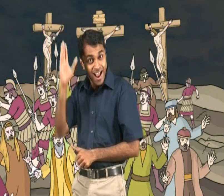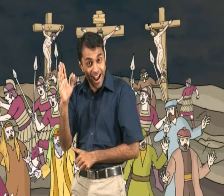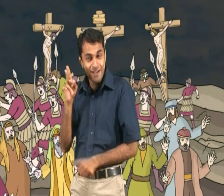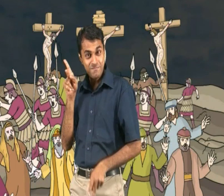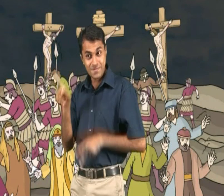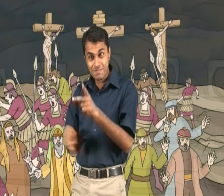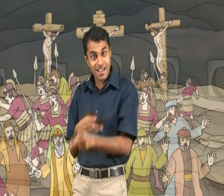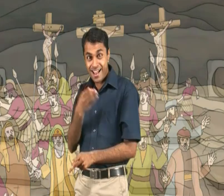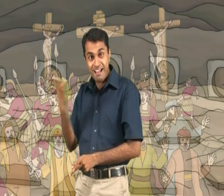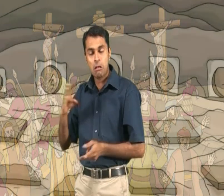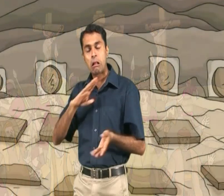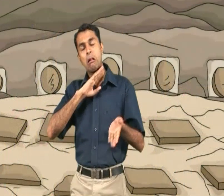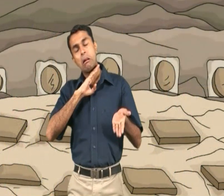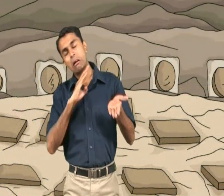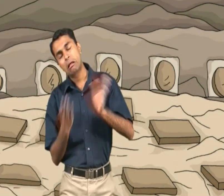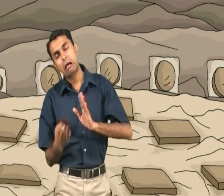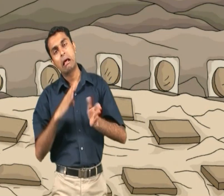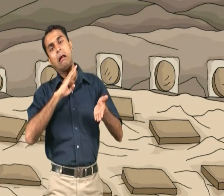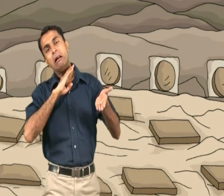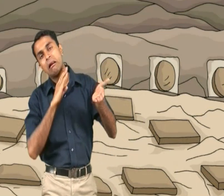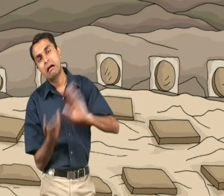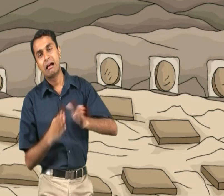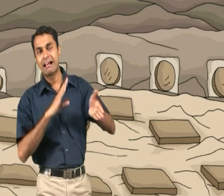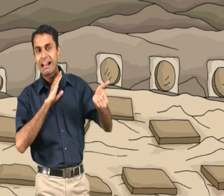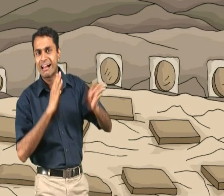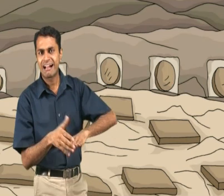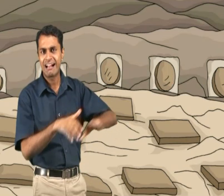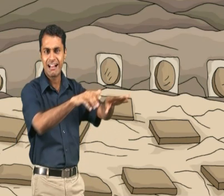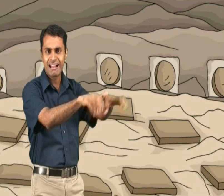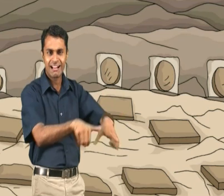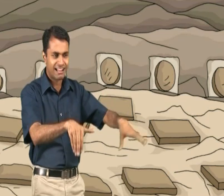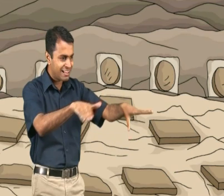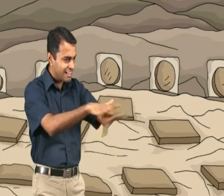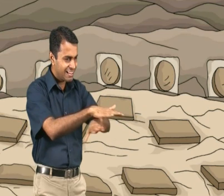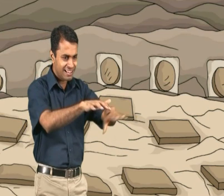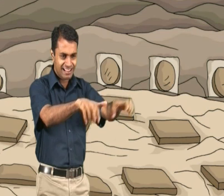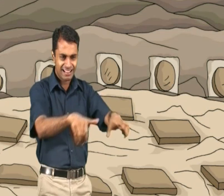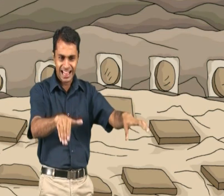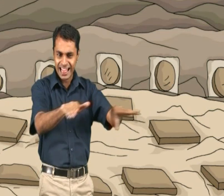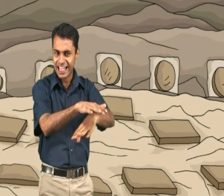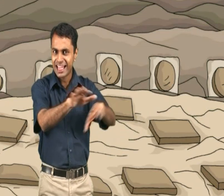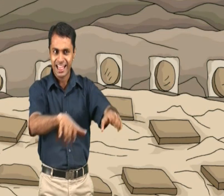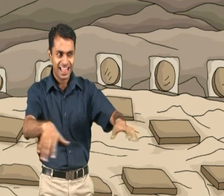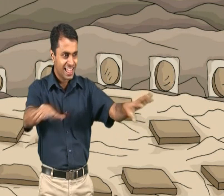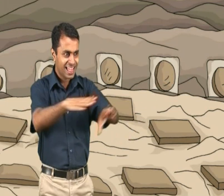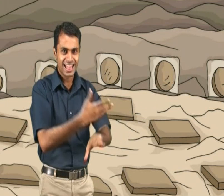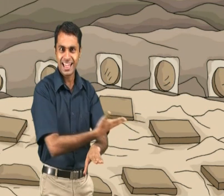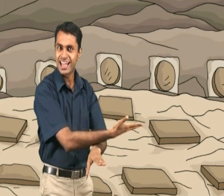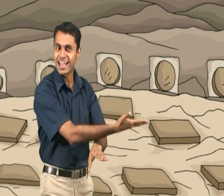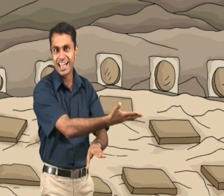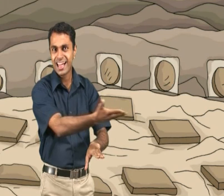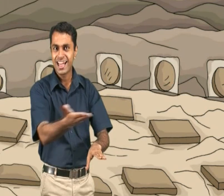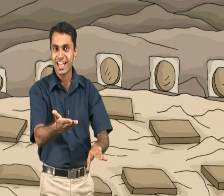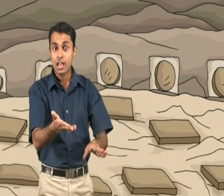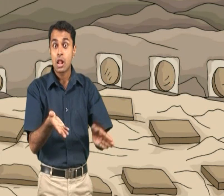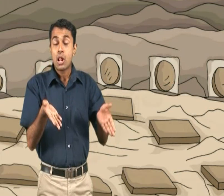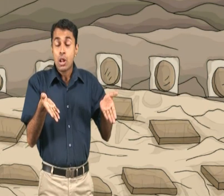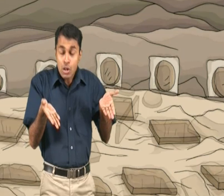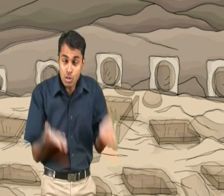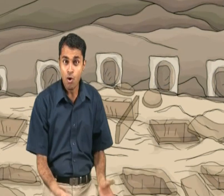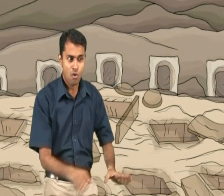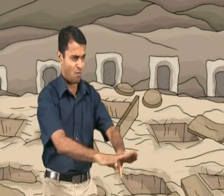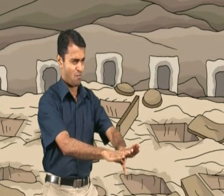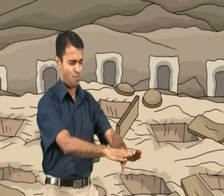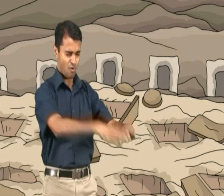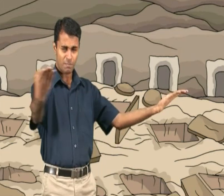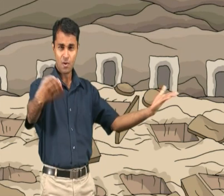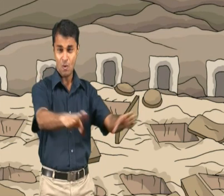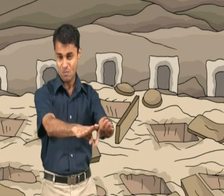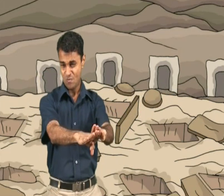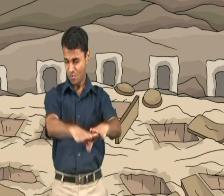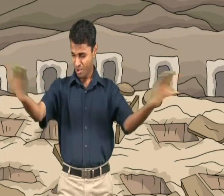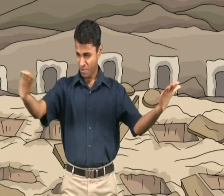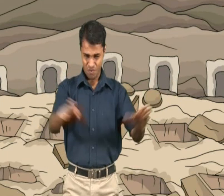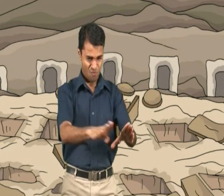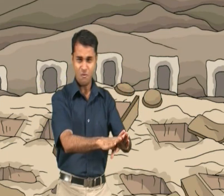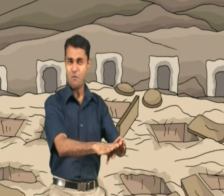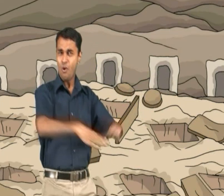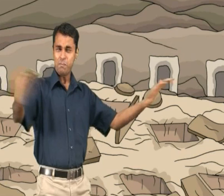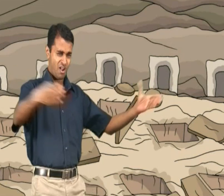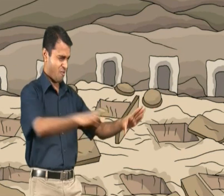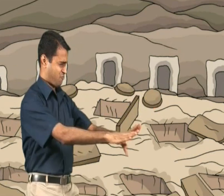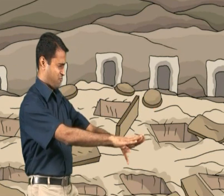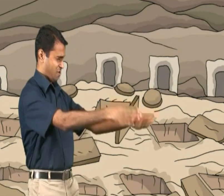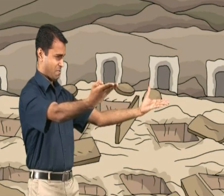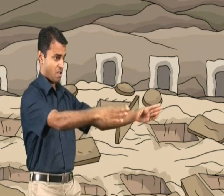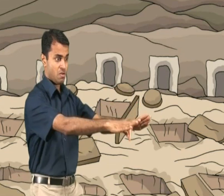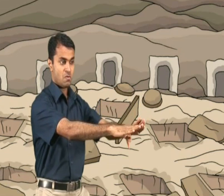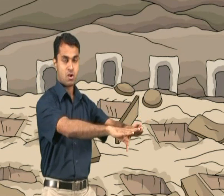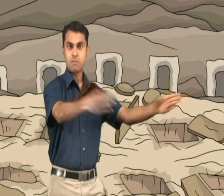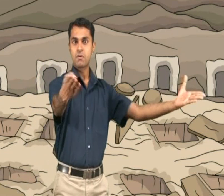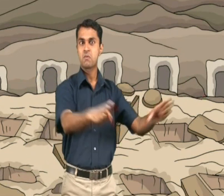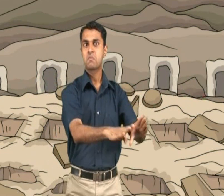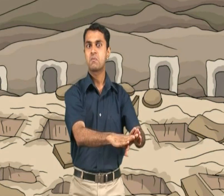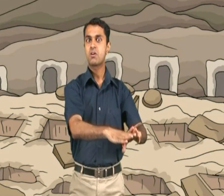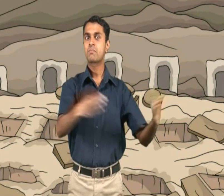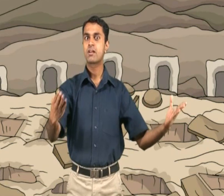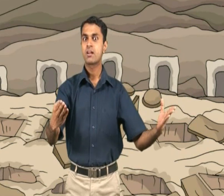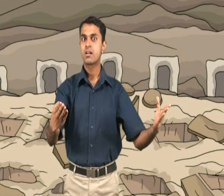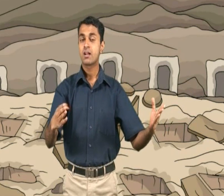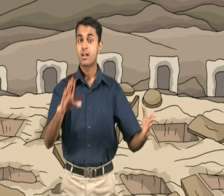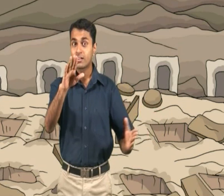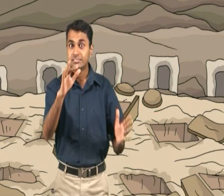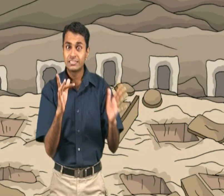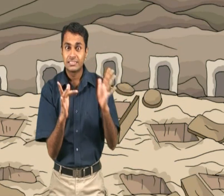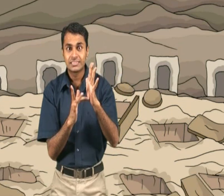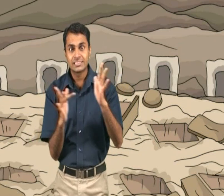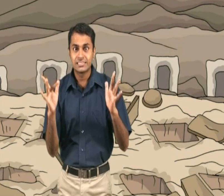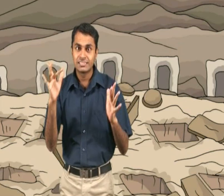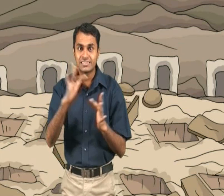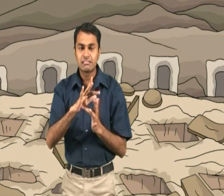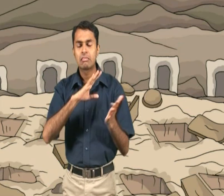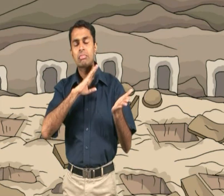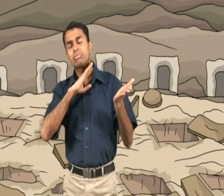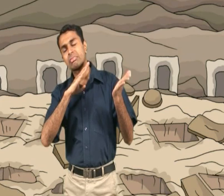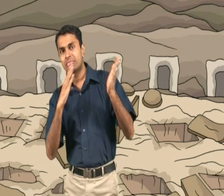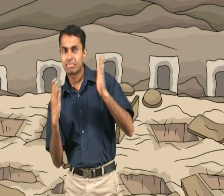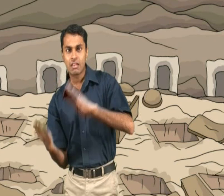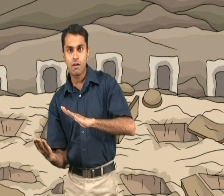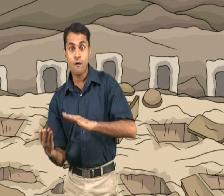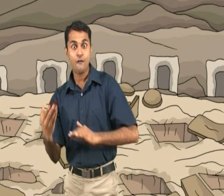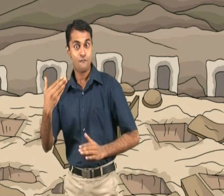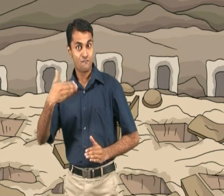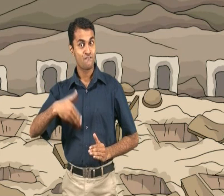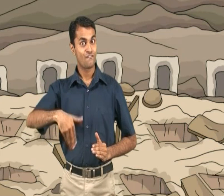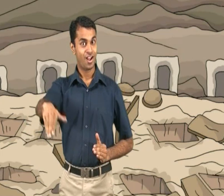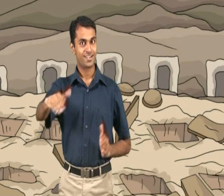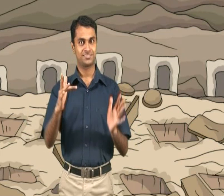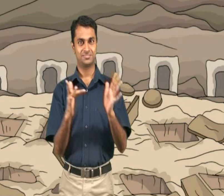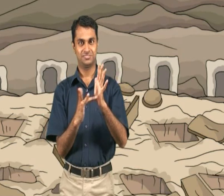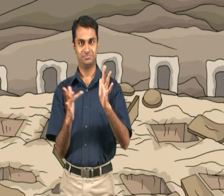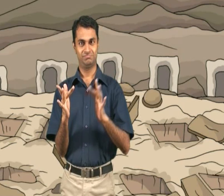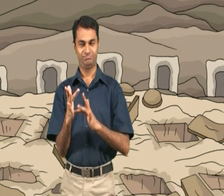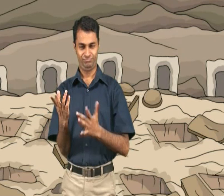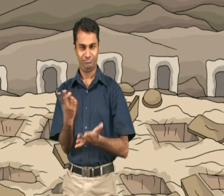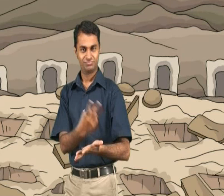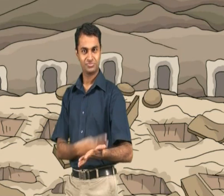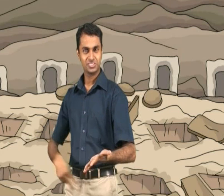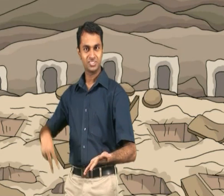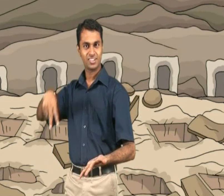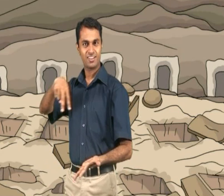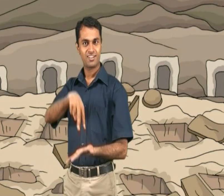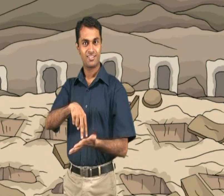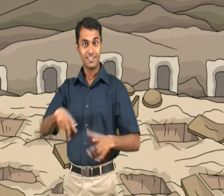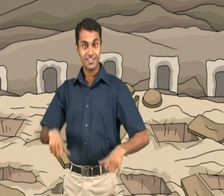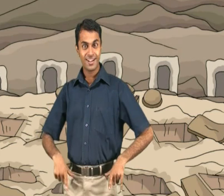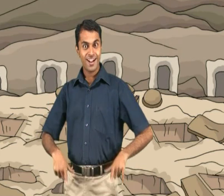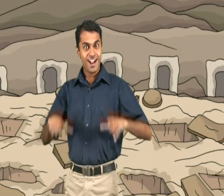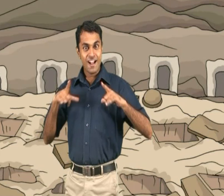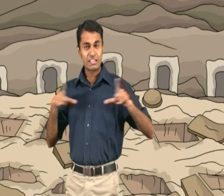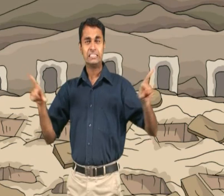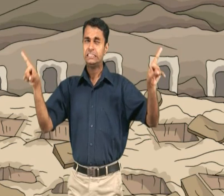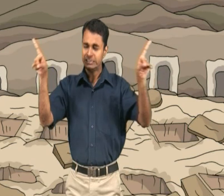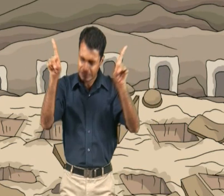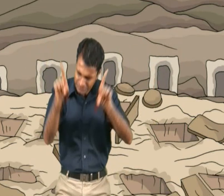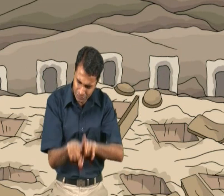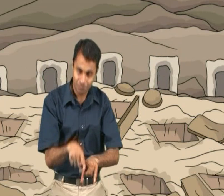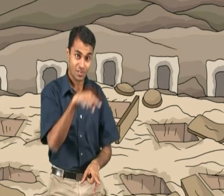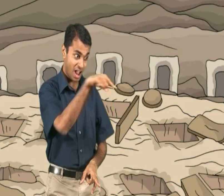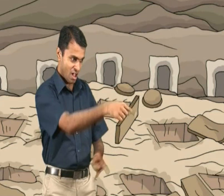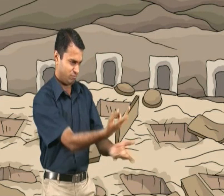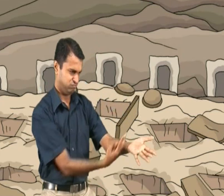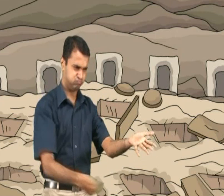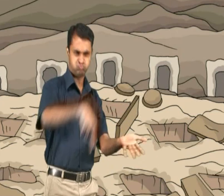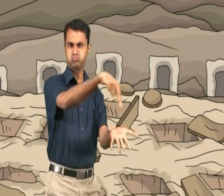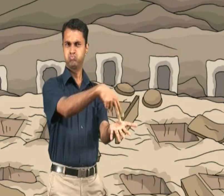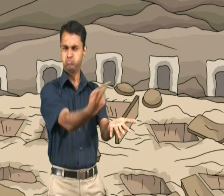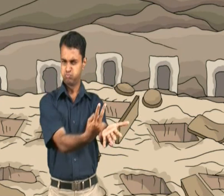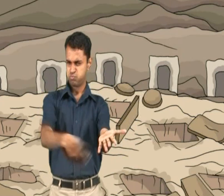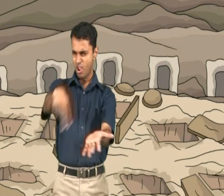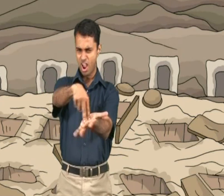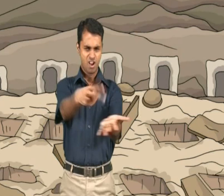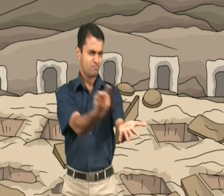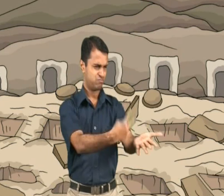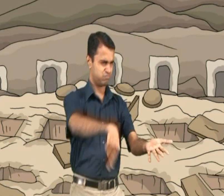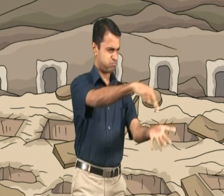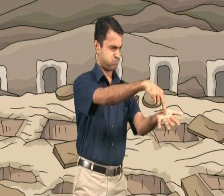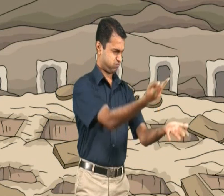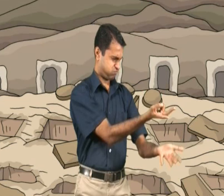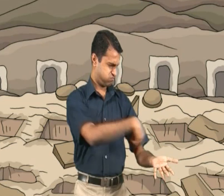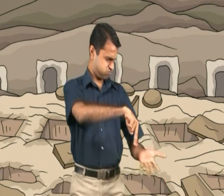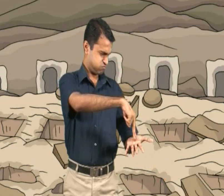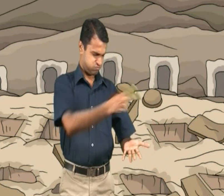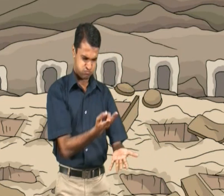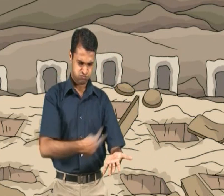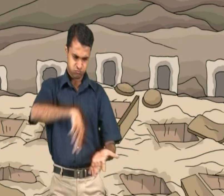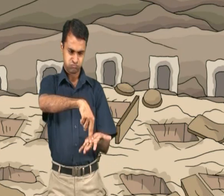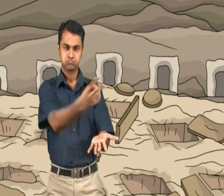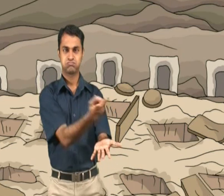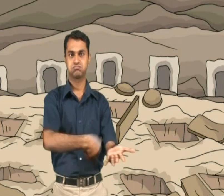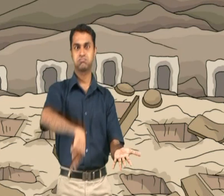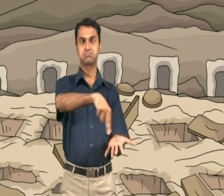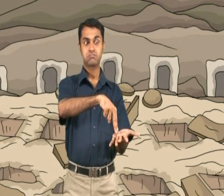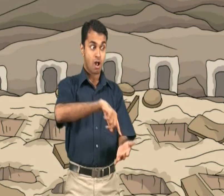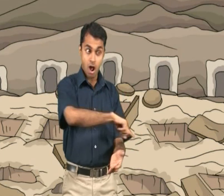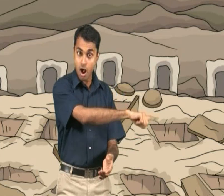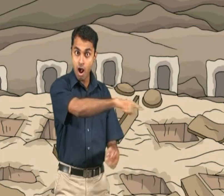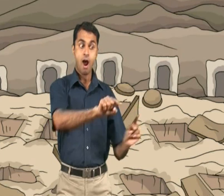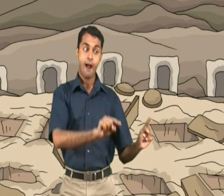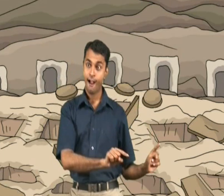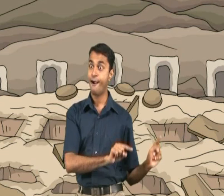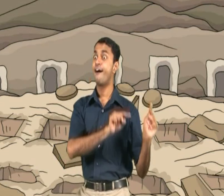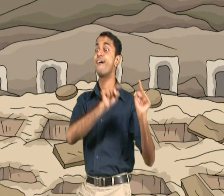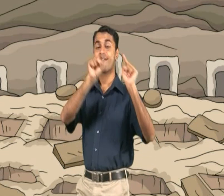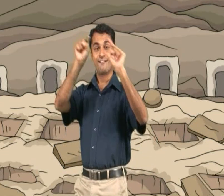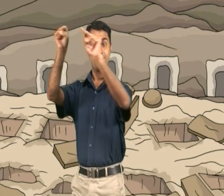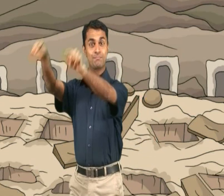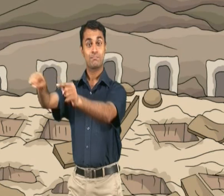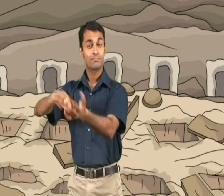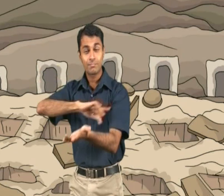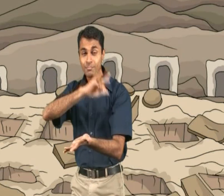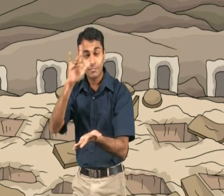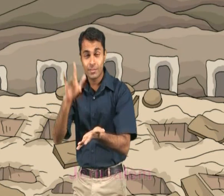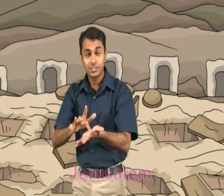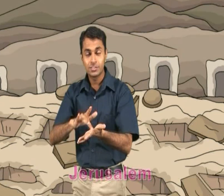The tombs broke open, and the bodies of many saints who had fallen asleep were raised.